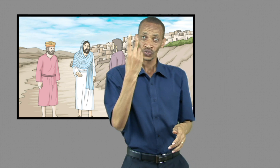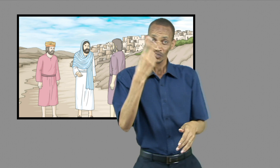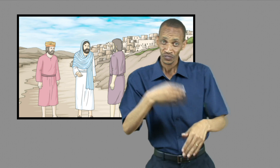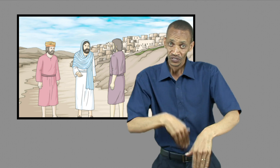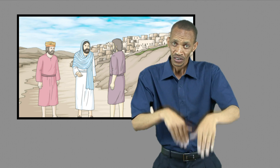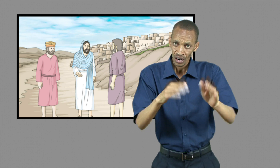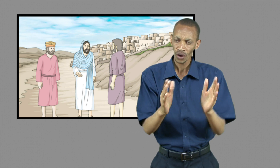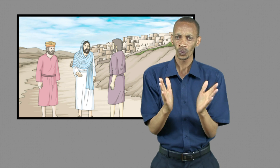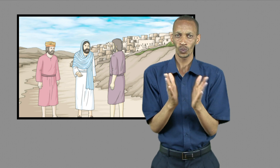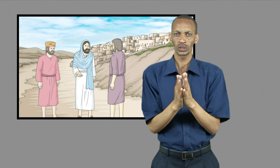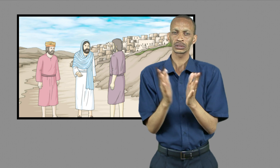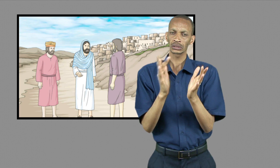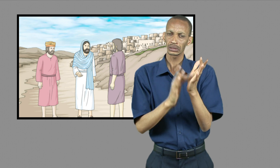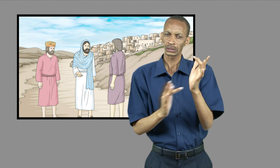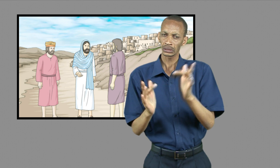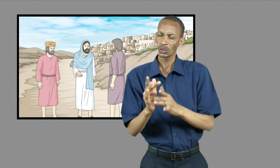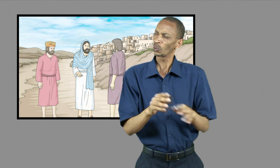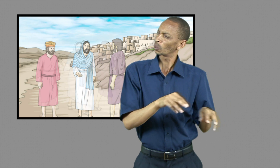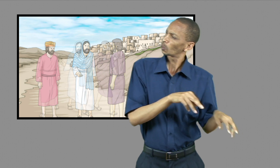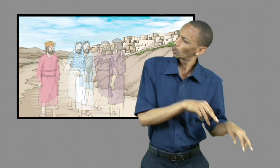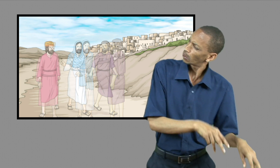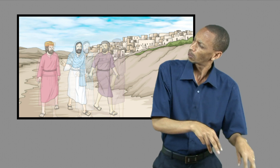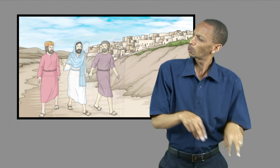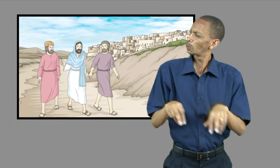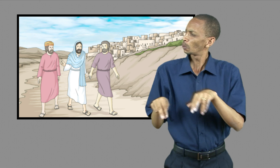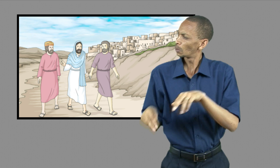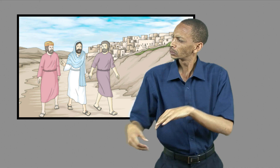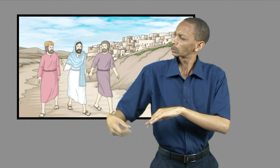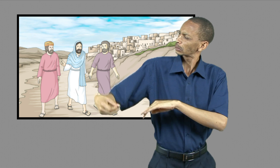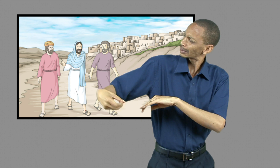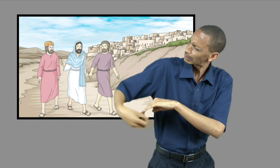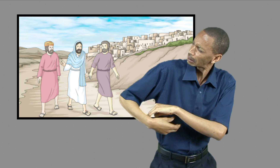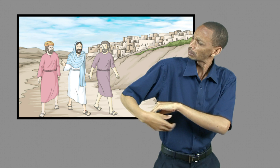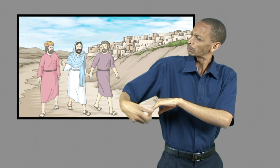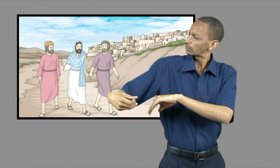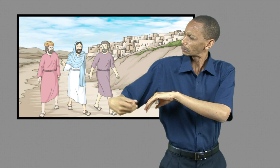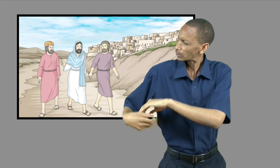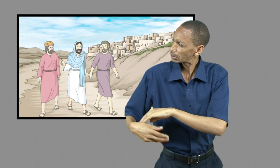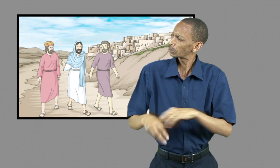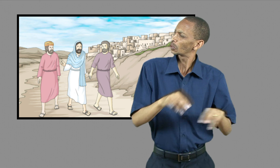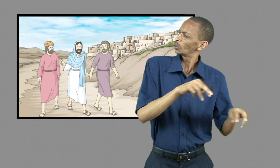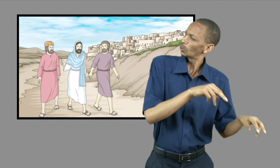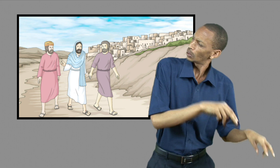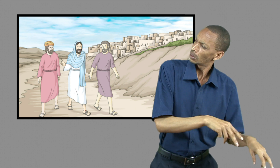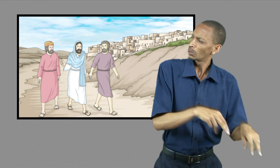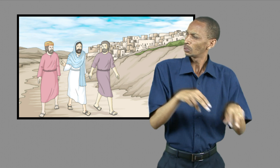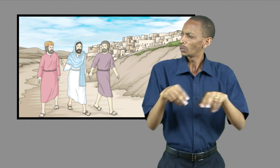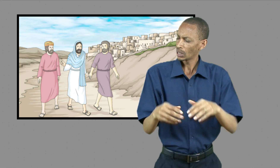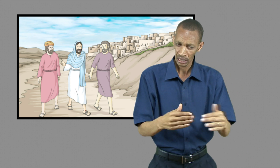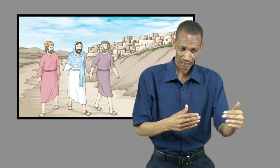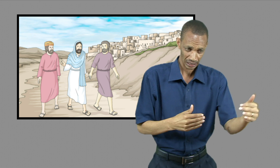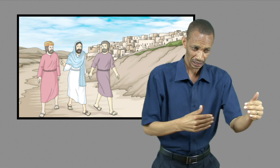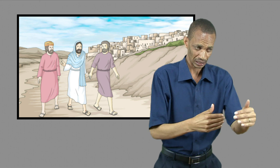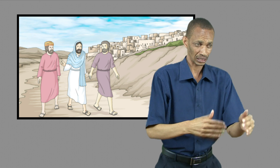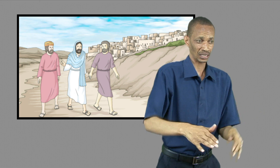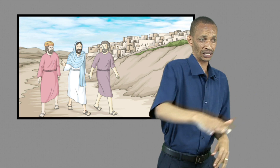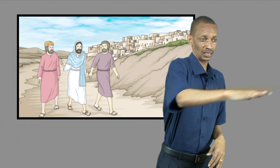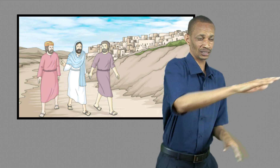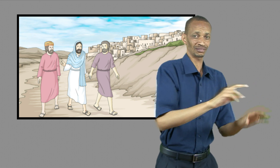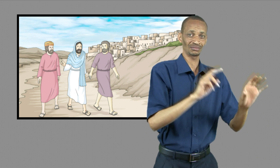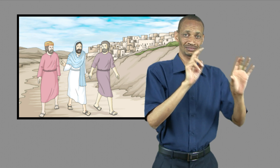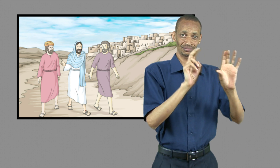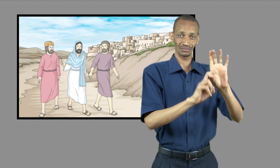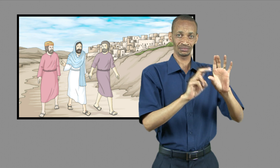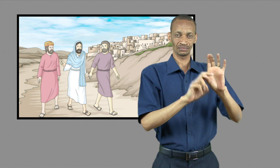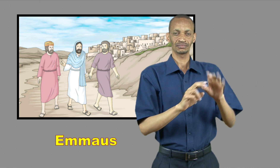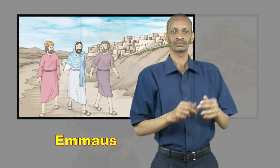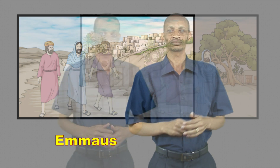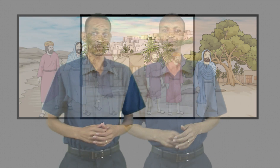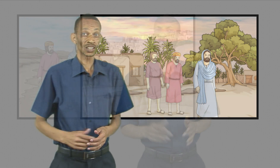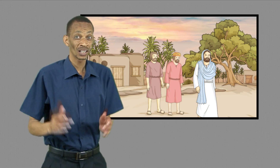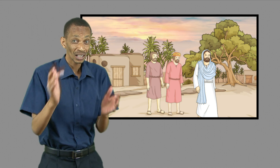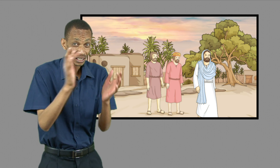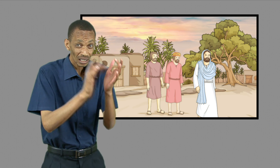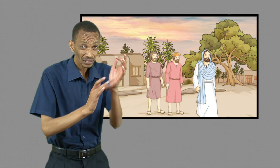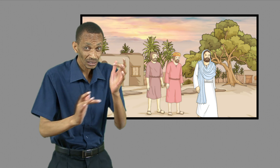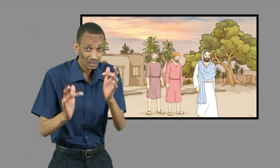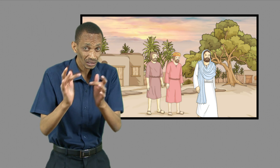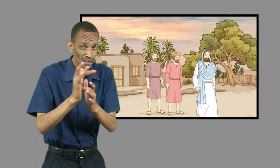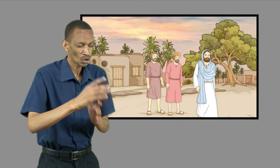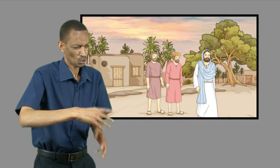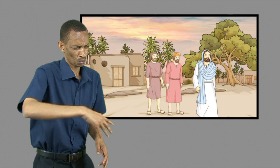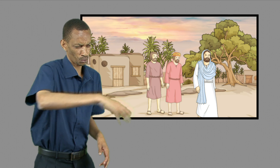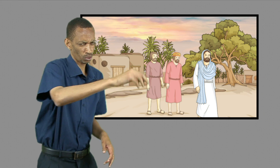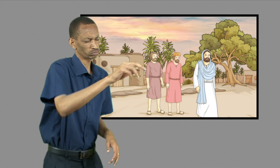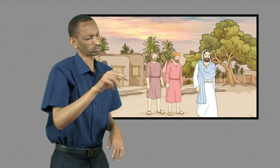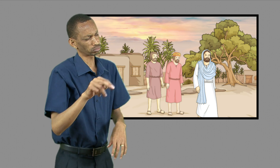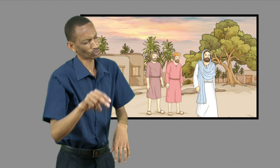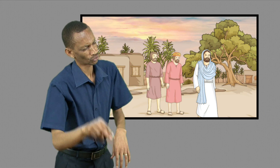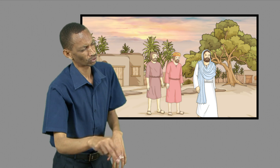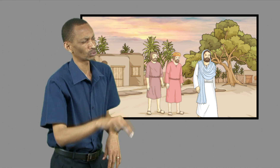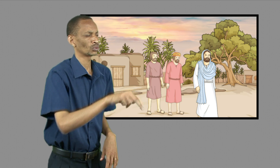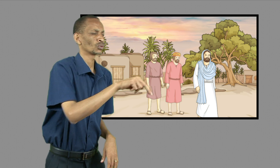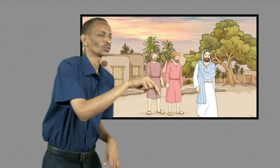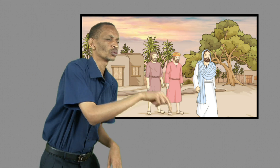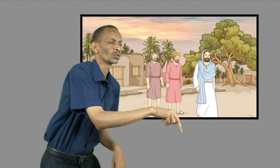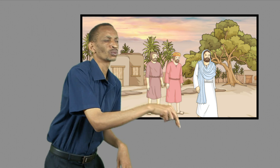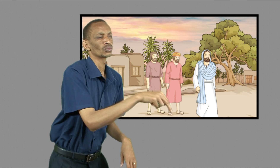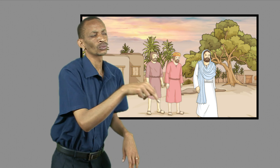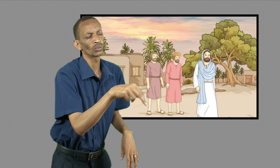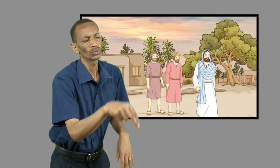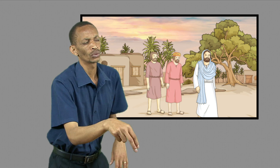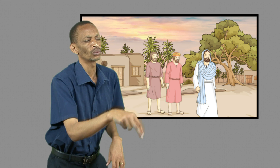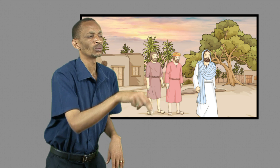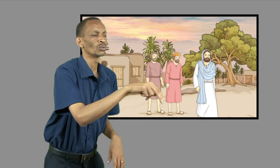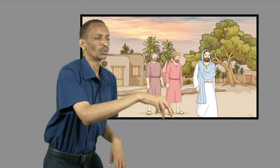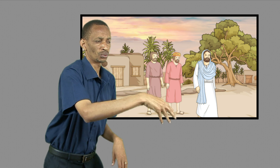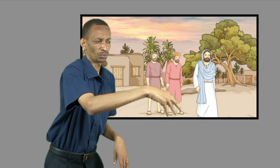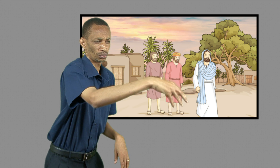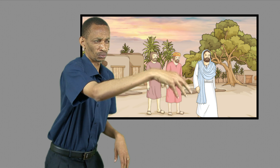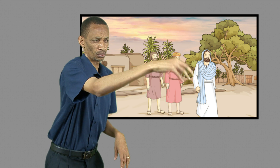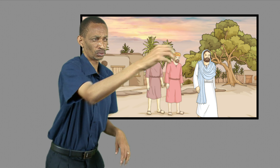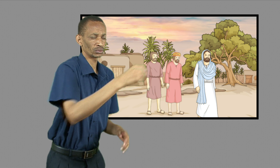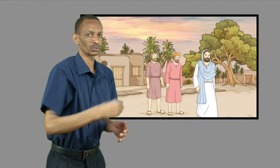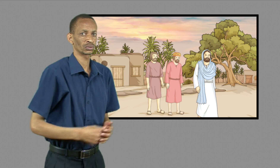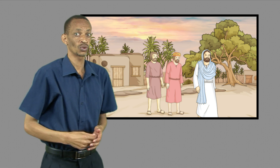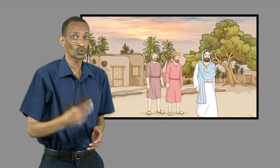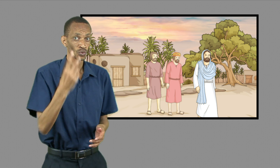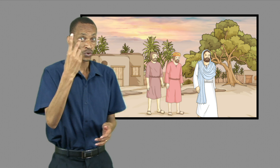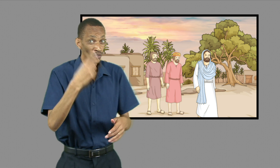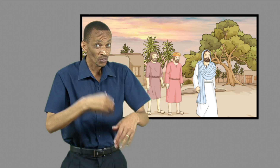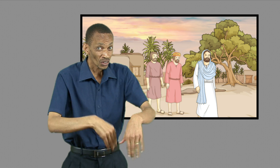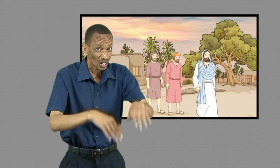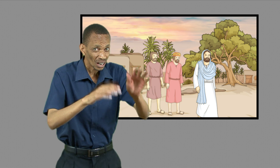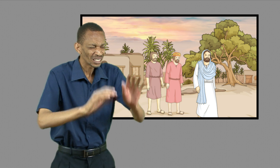As they approached the village where they were headed, He seemed to be going farther.